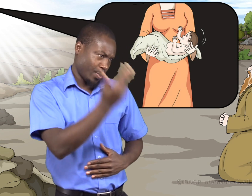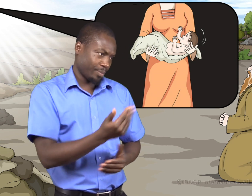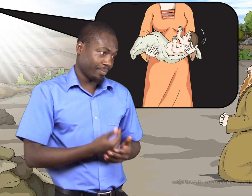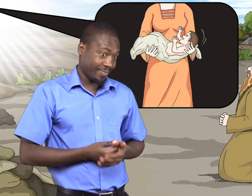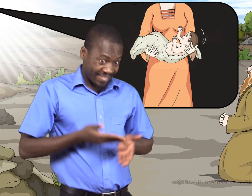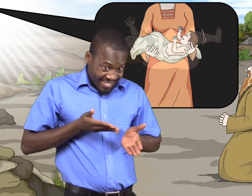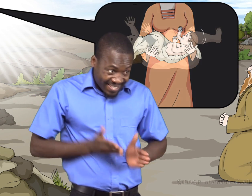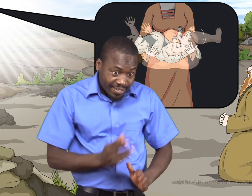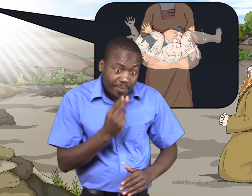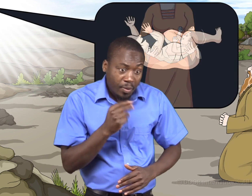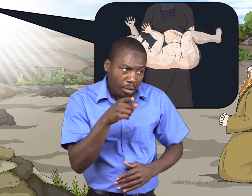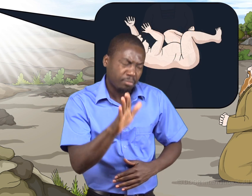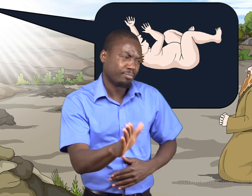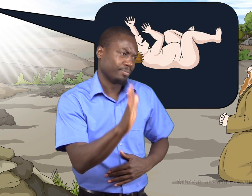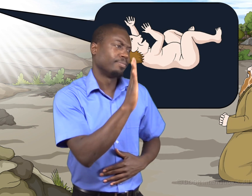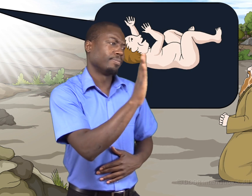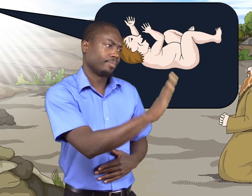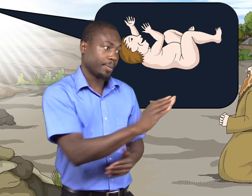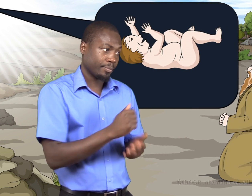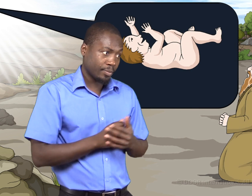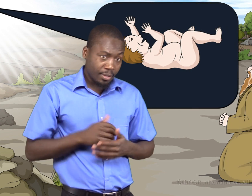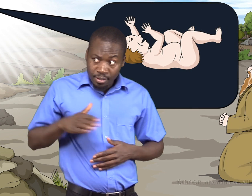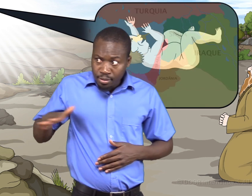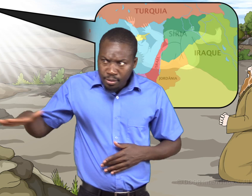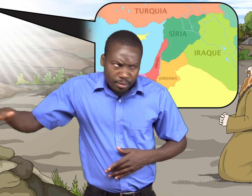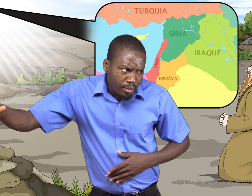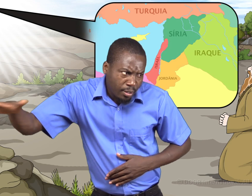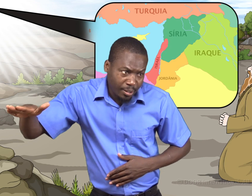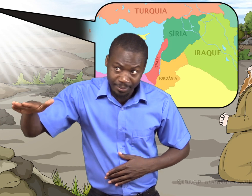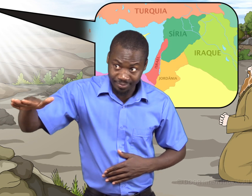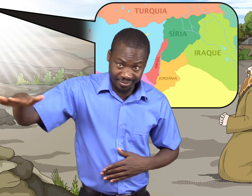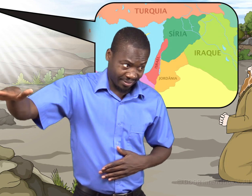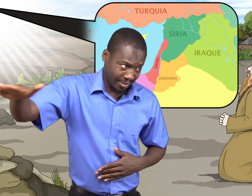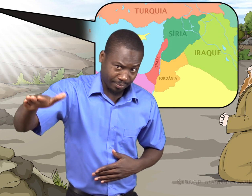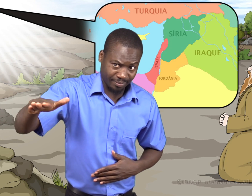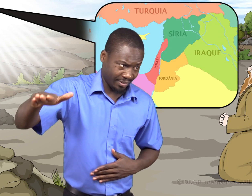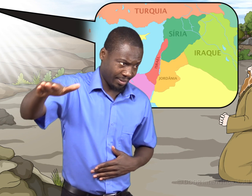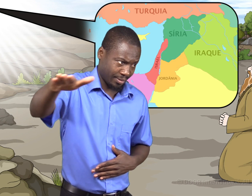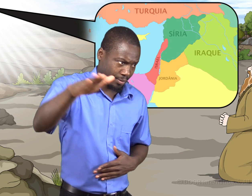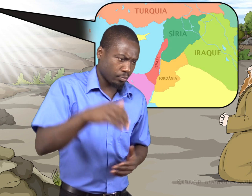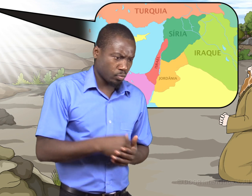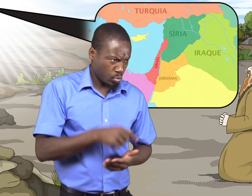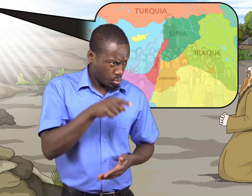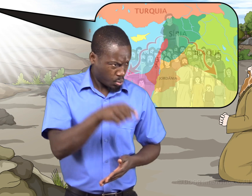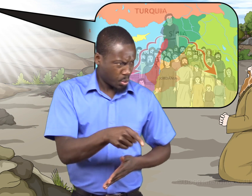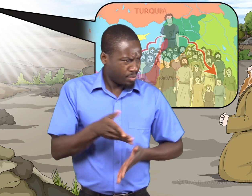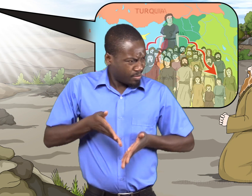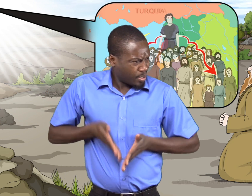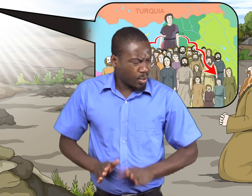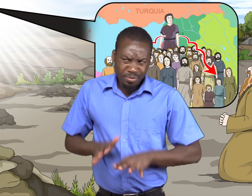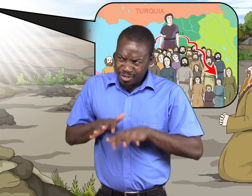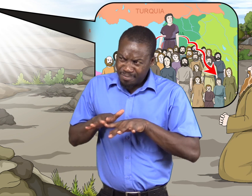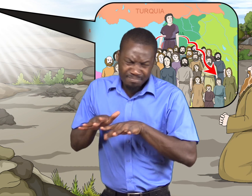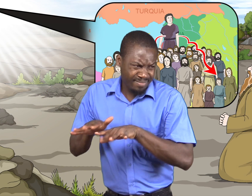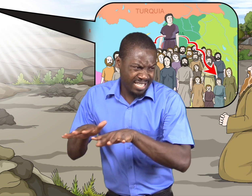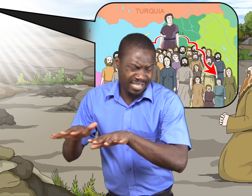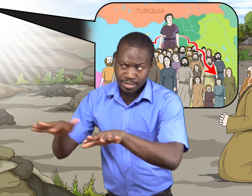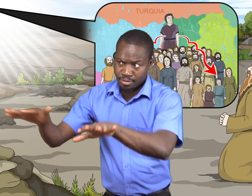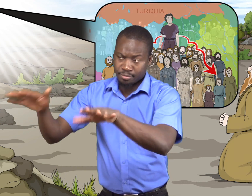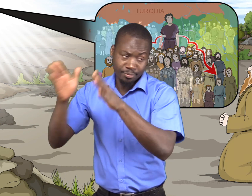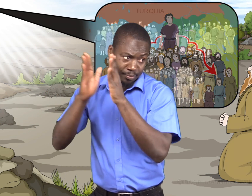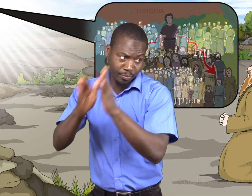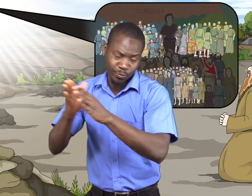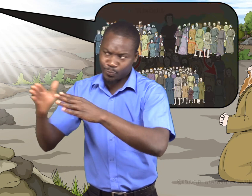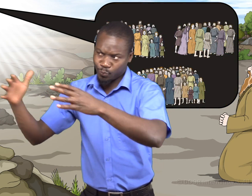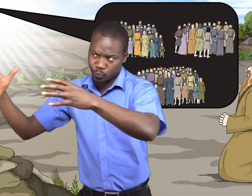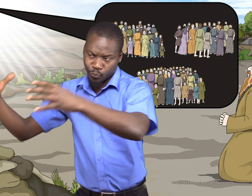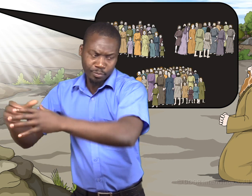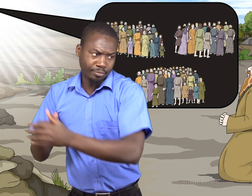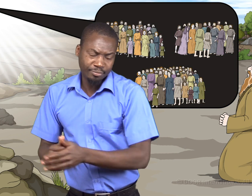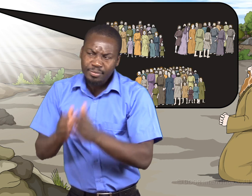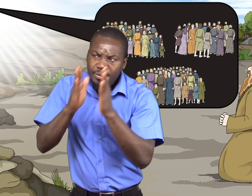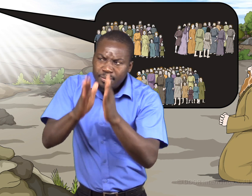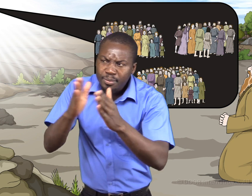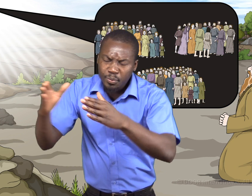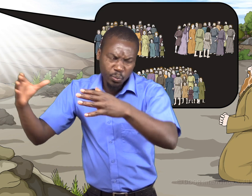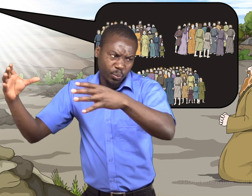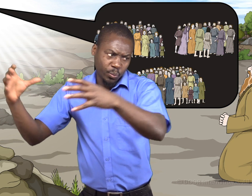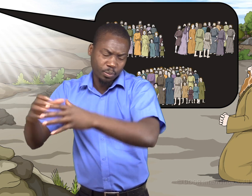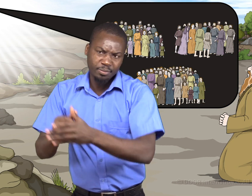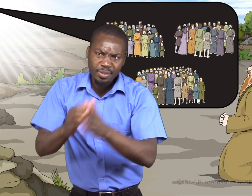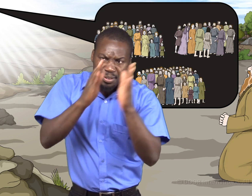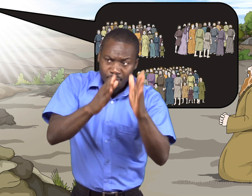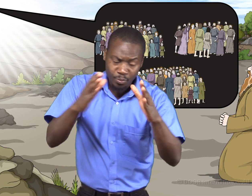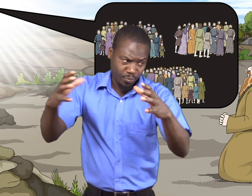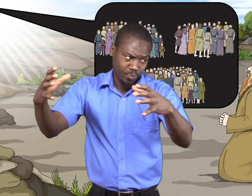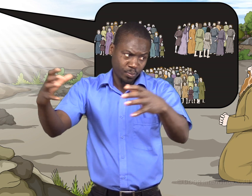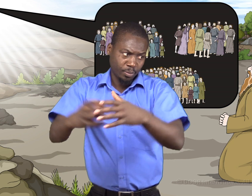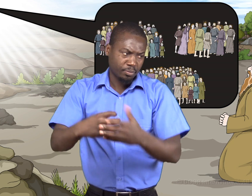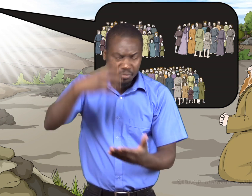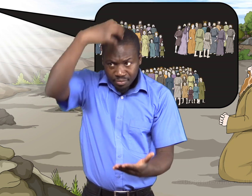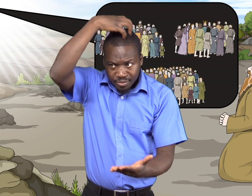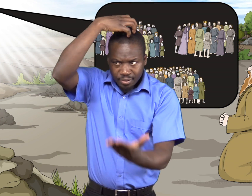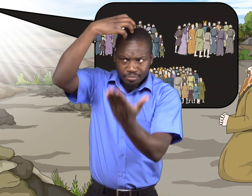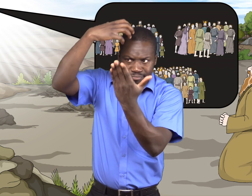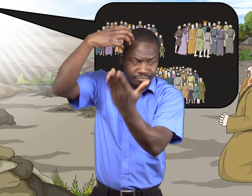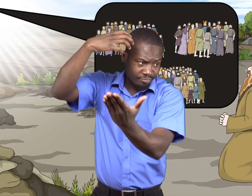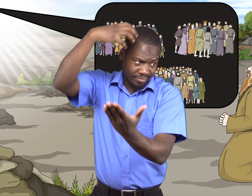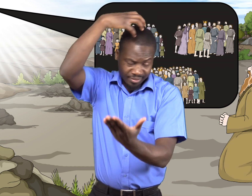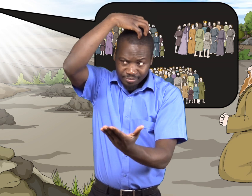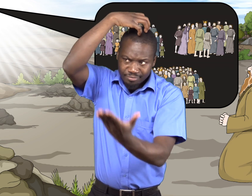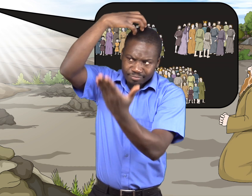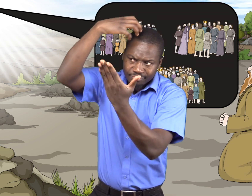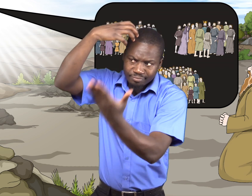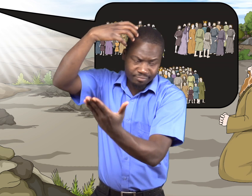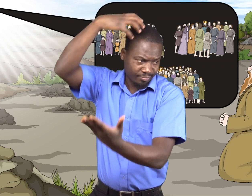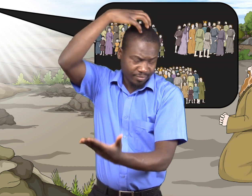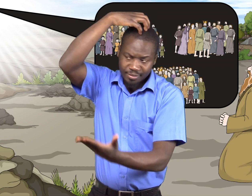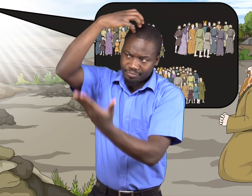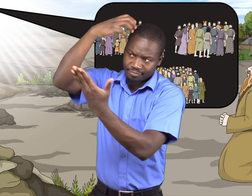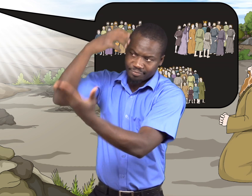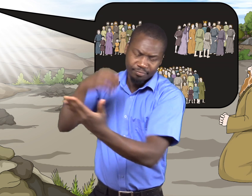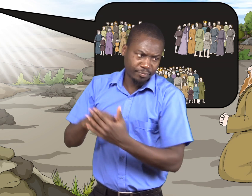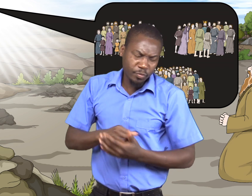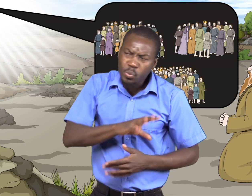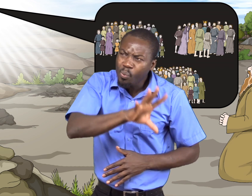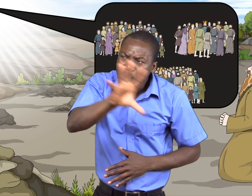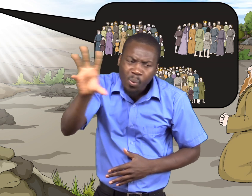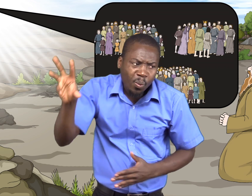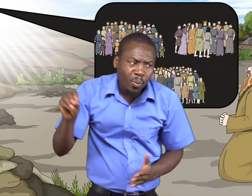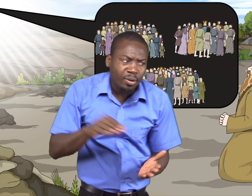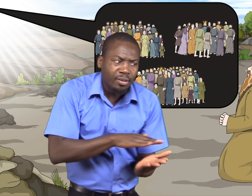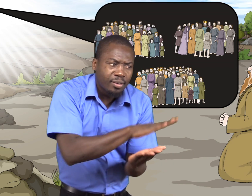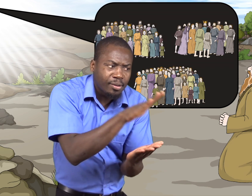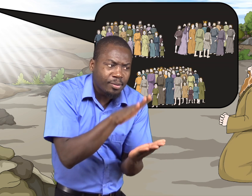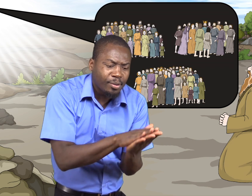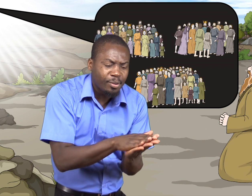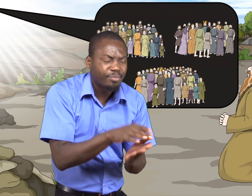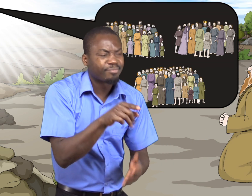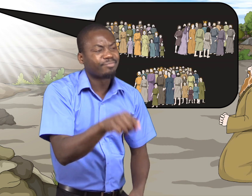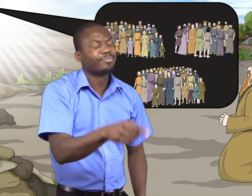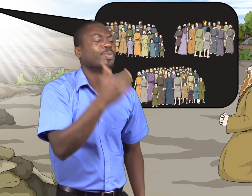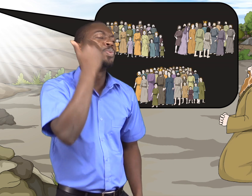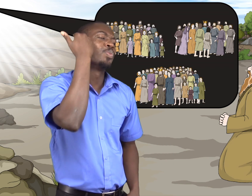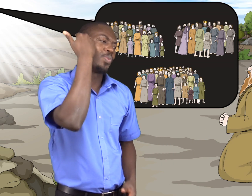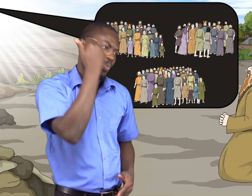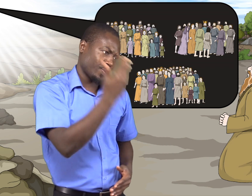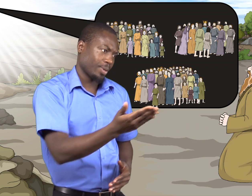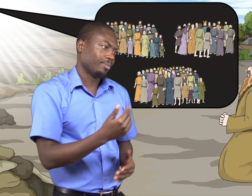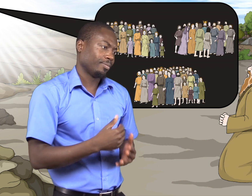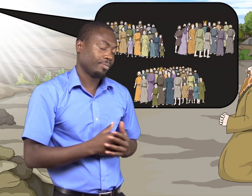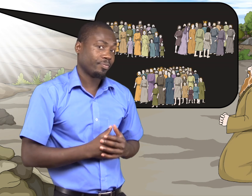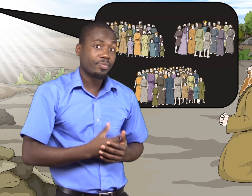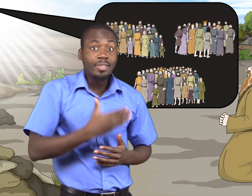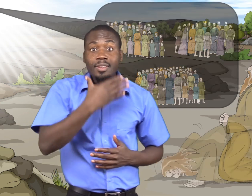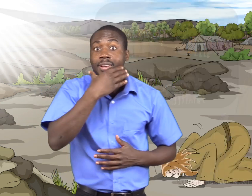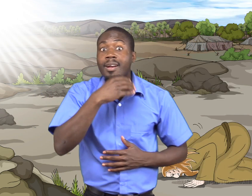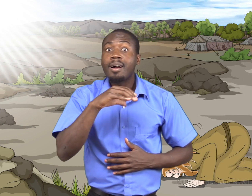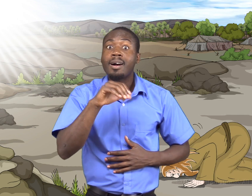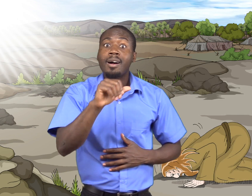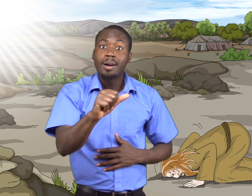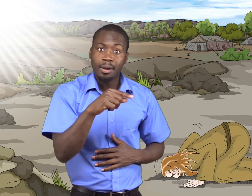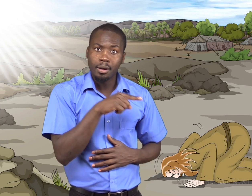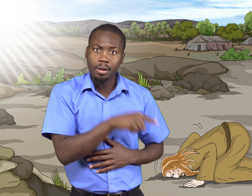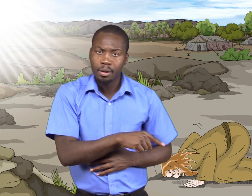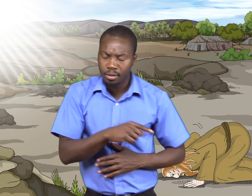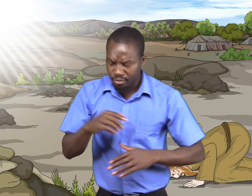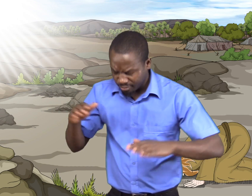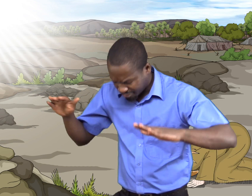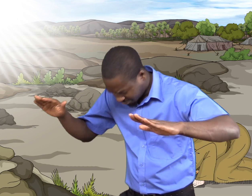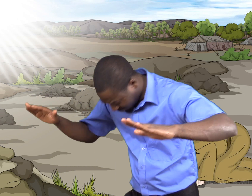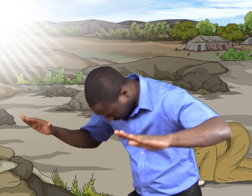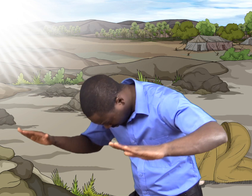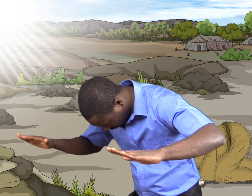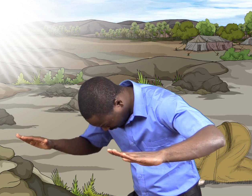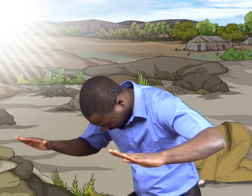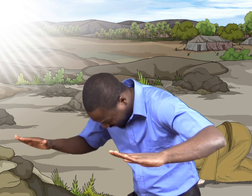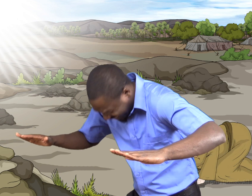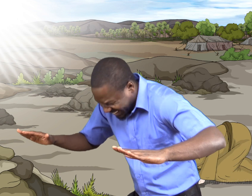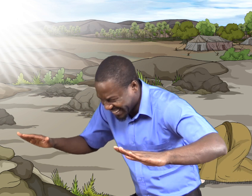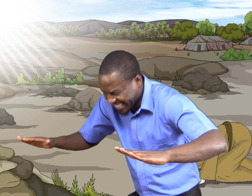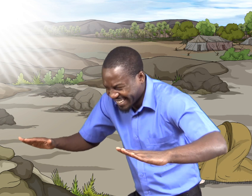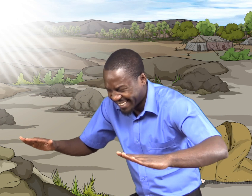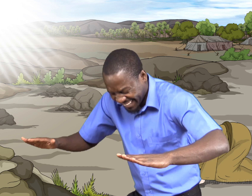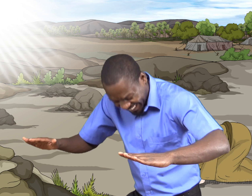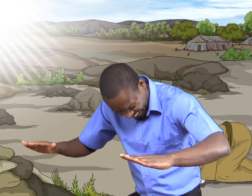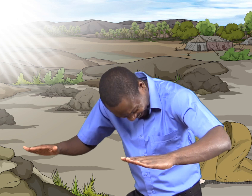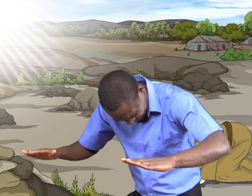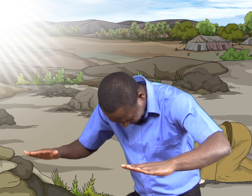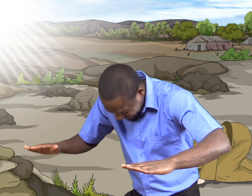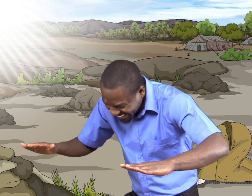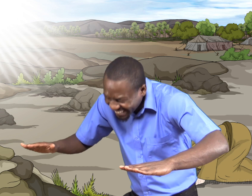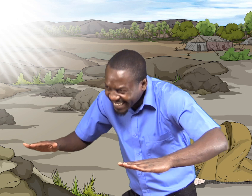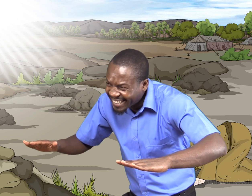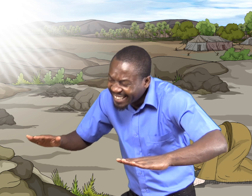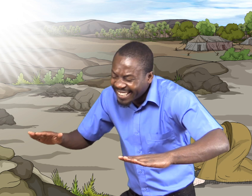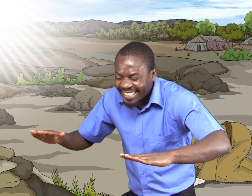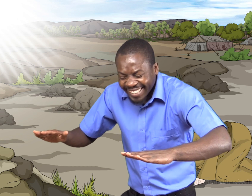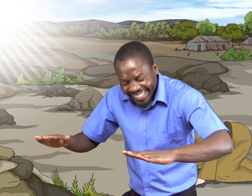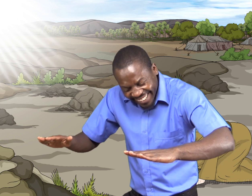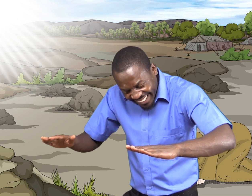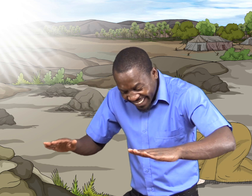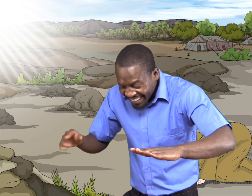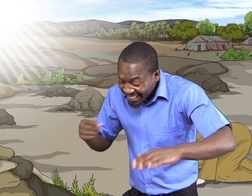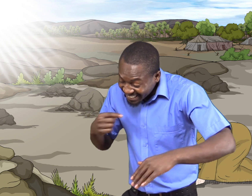I will bless her, and she will be the mother of nations; kings of peoples will descend from her.” Abraham fell facedown.